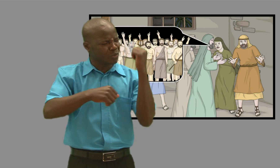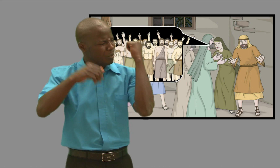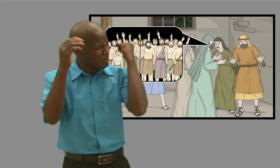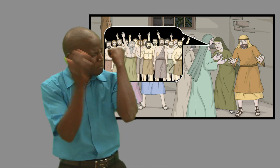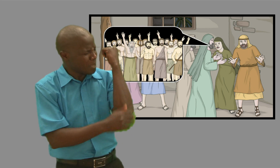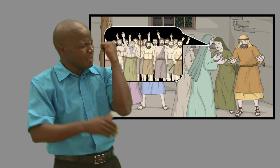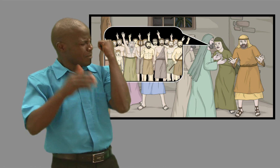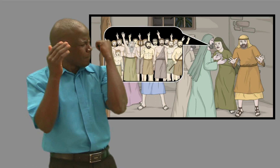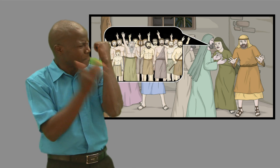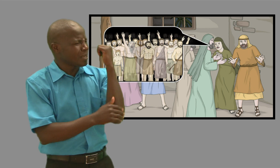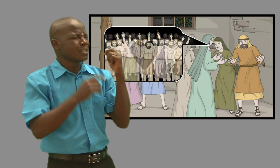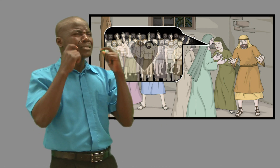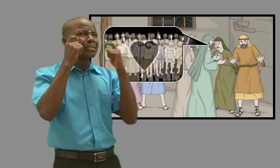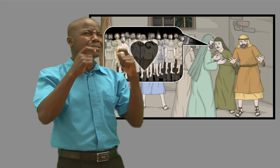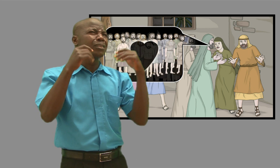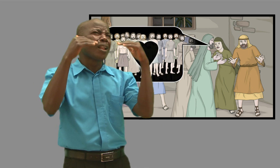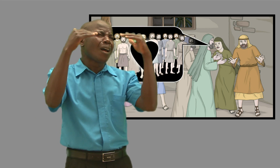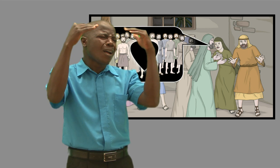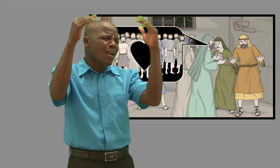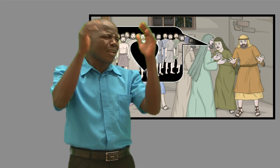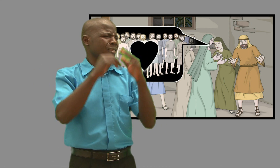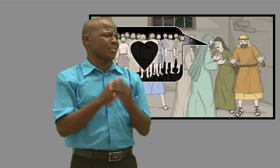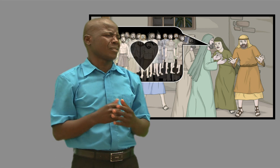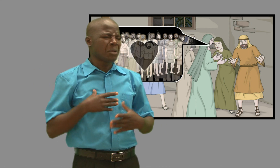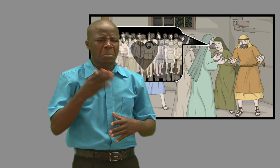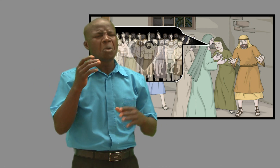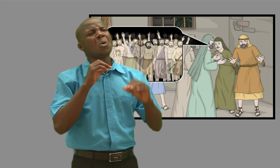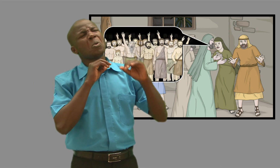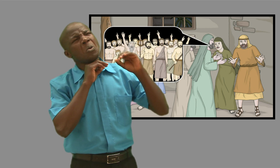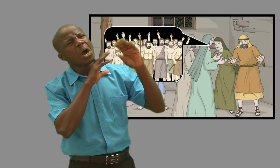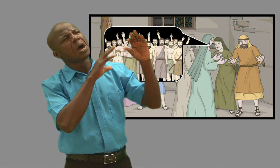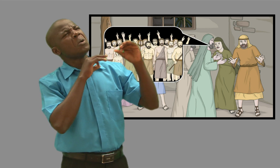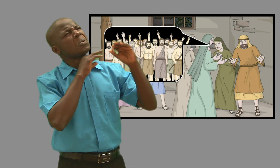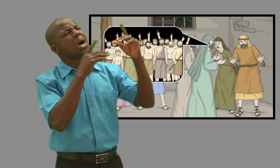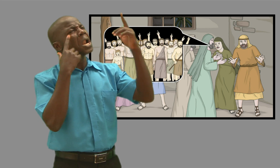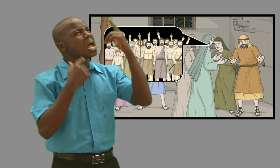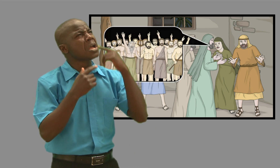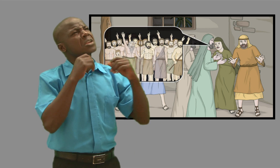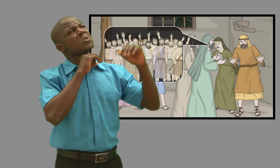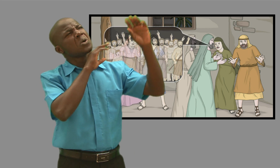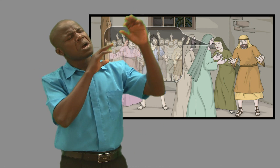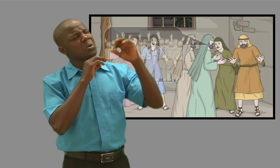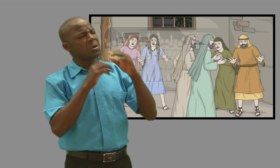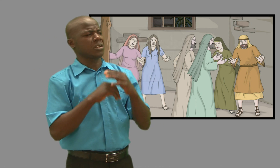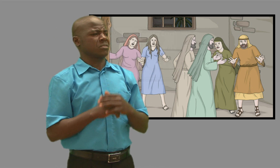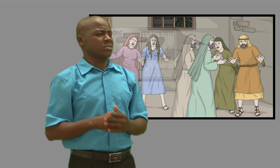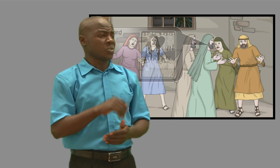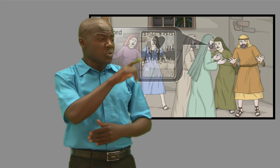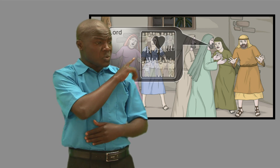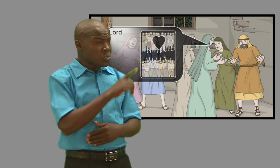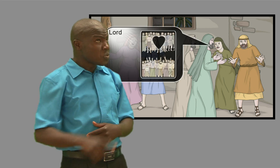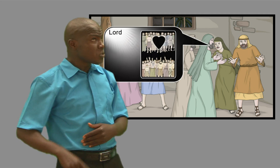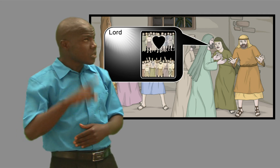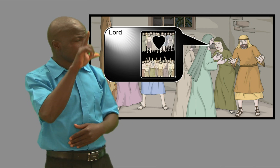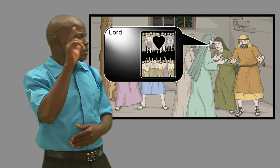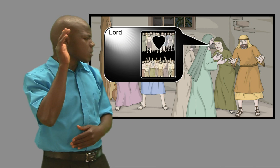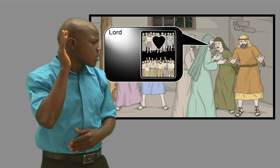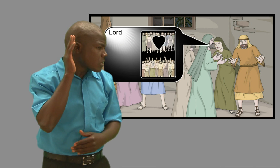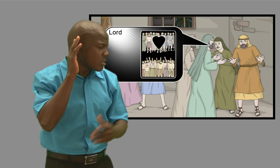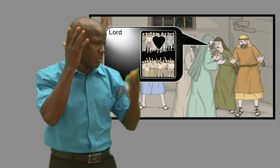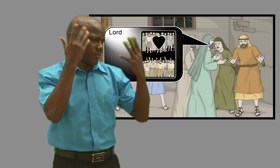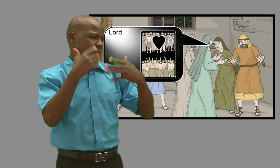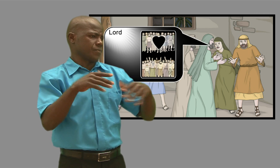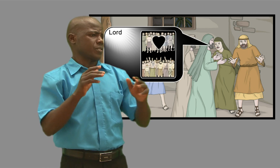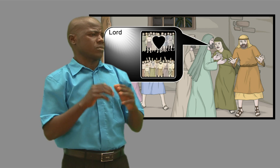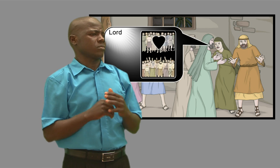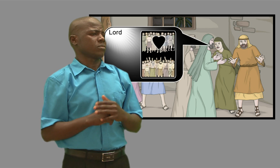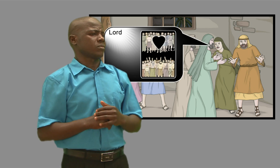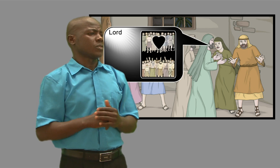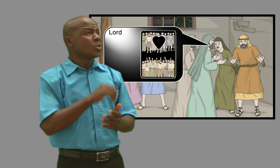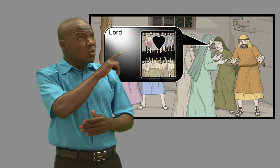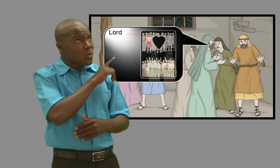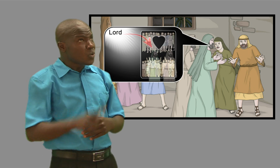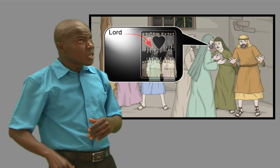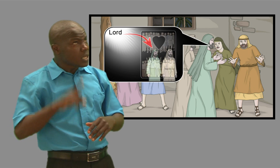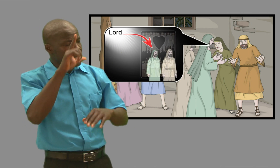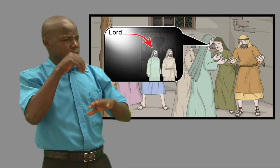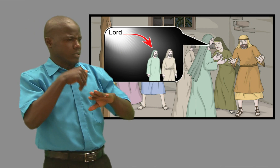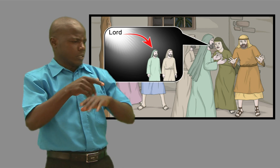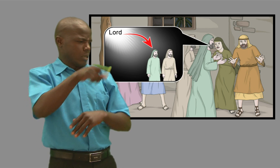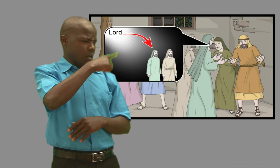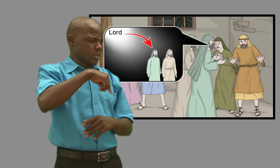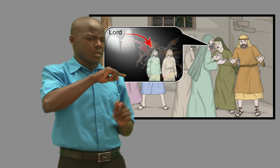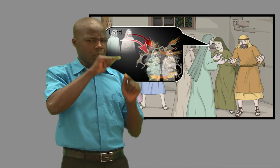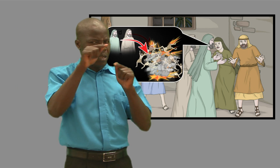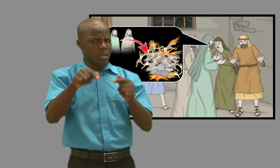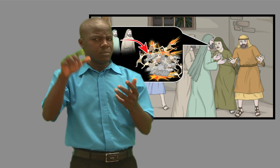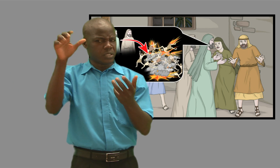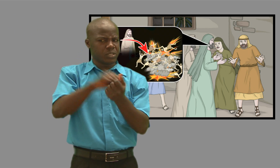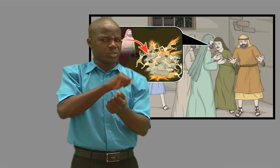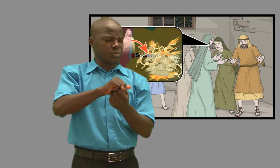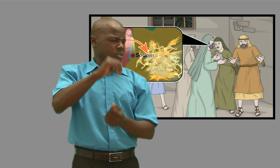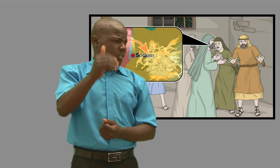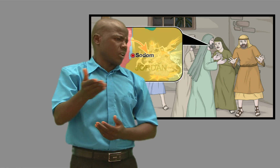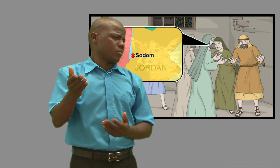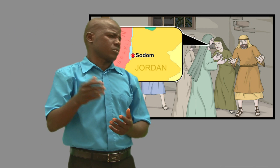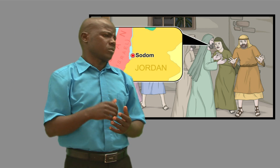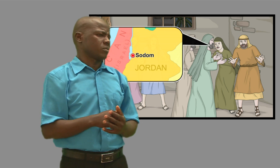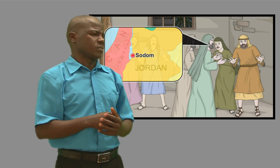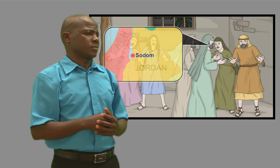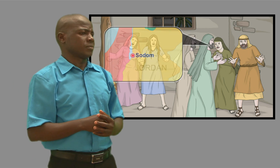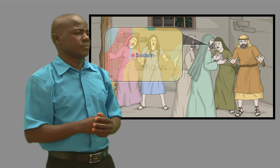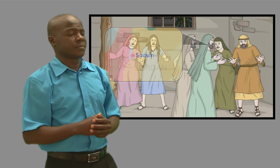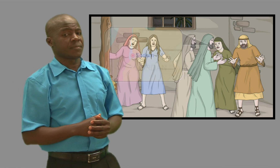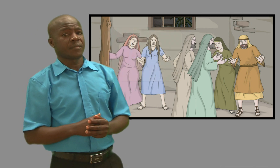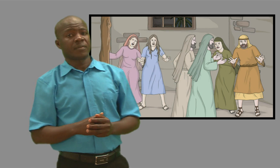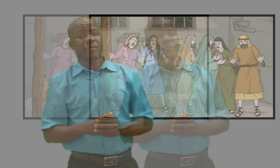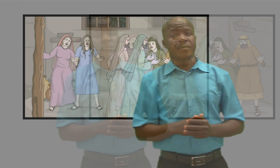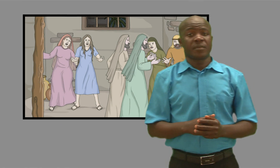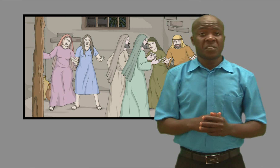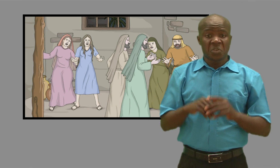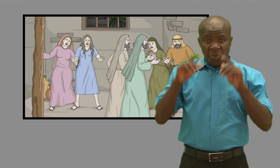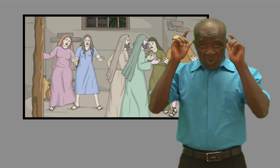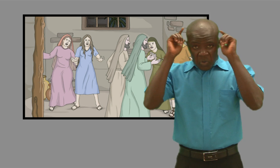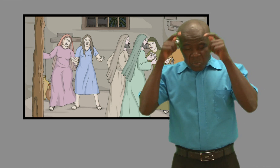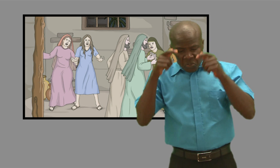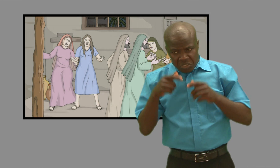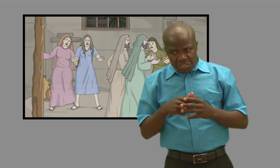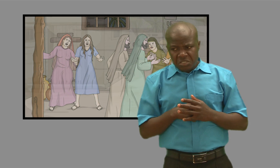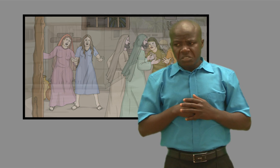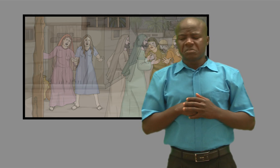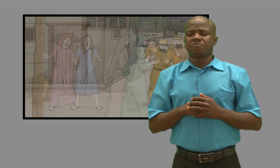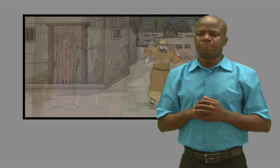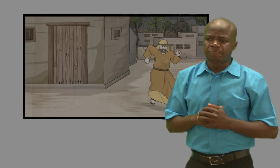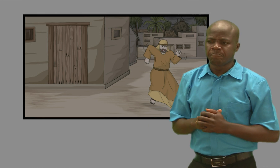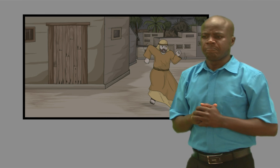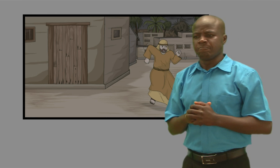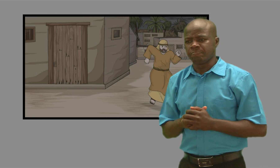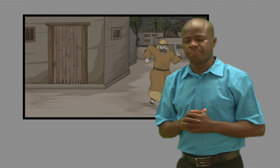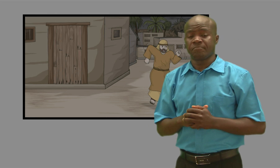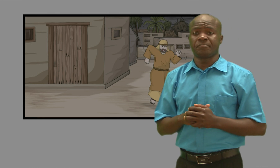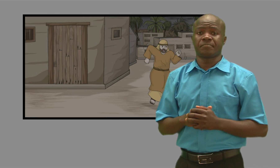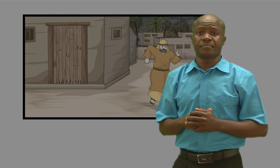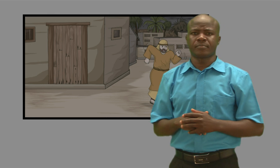For the outcry to the LORD against its people is so great that He has sent us to destroy it.”